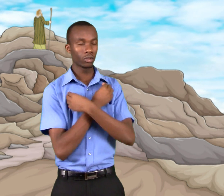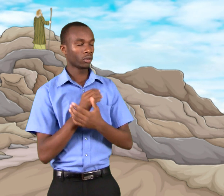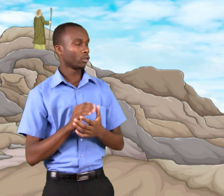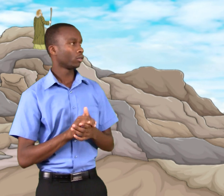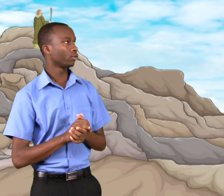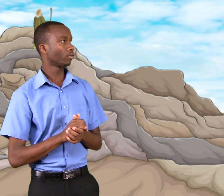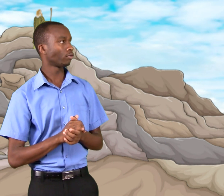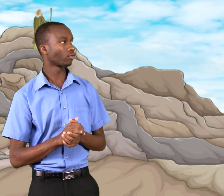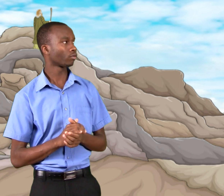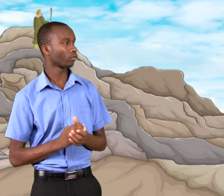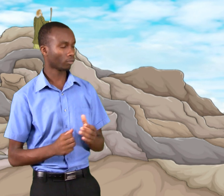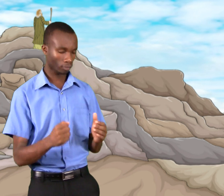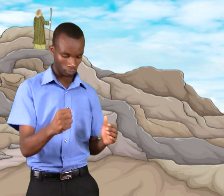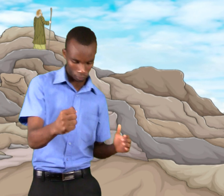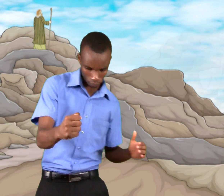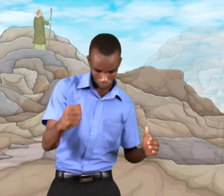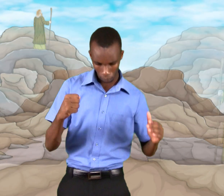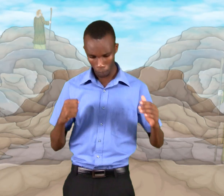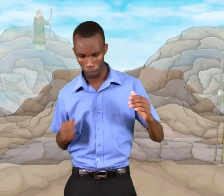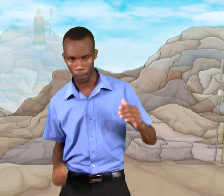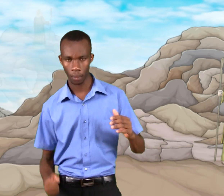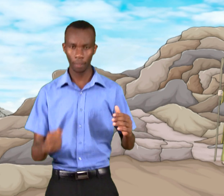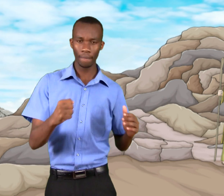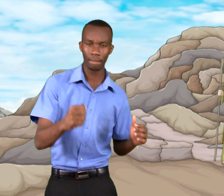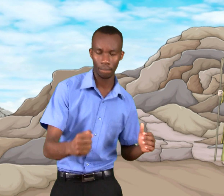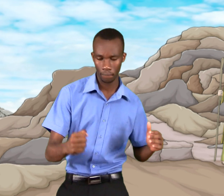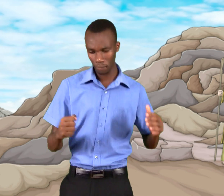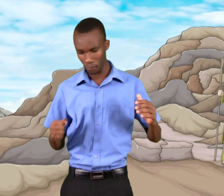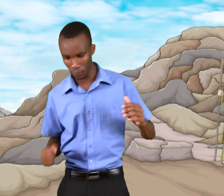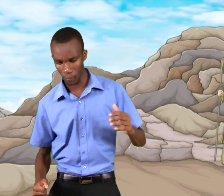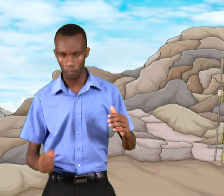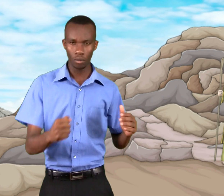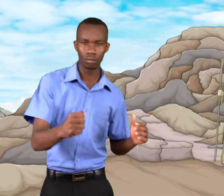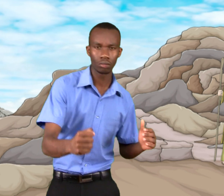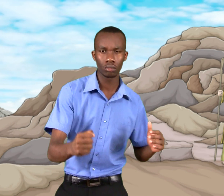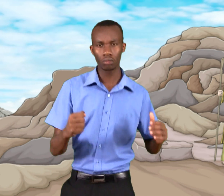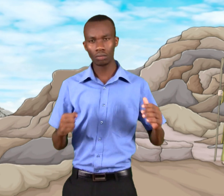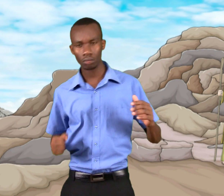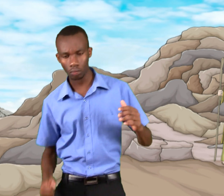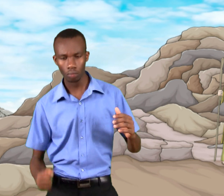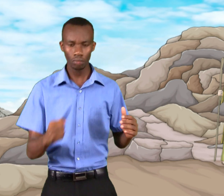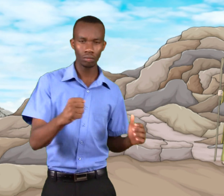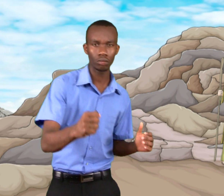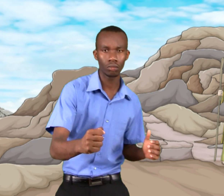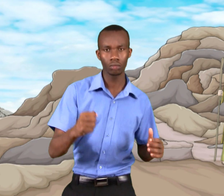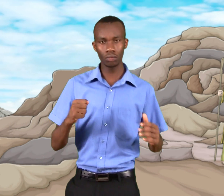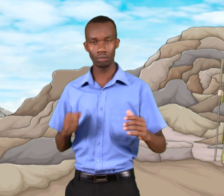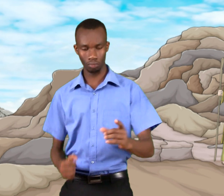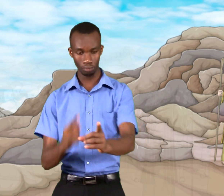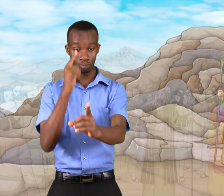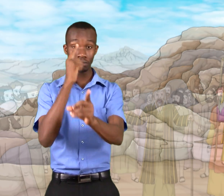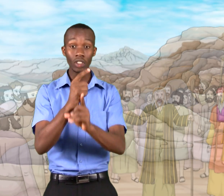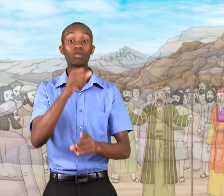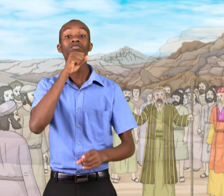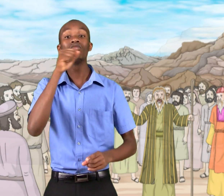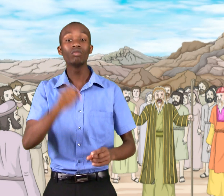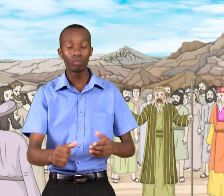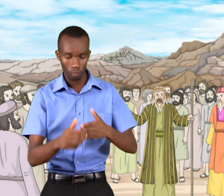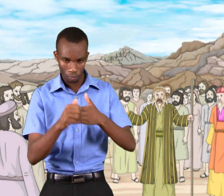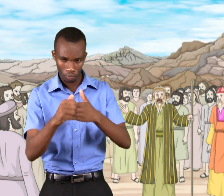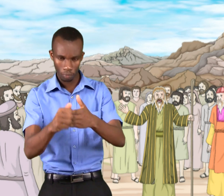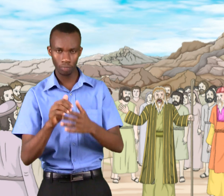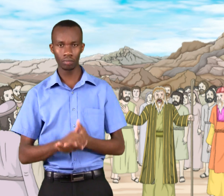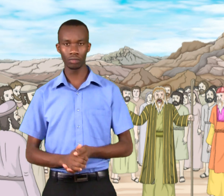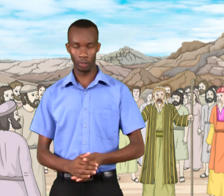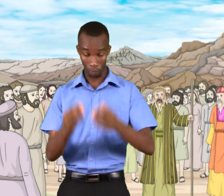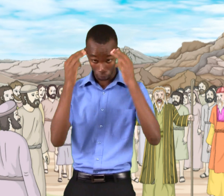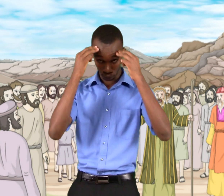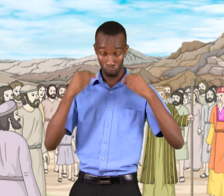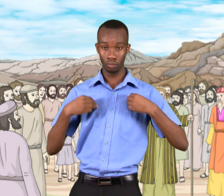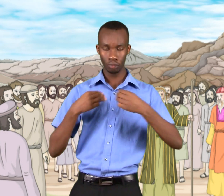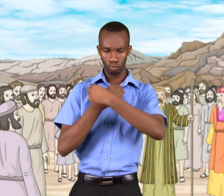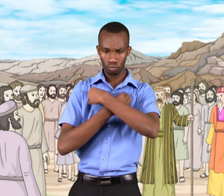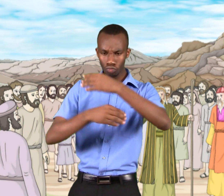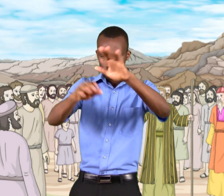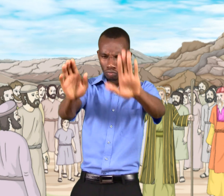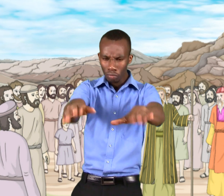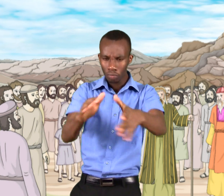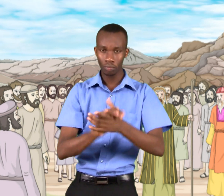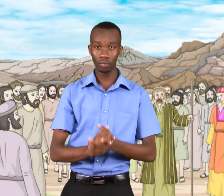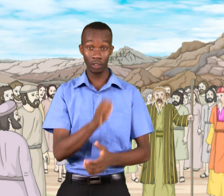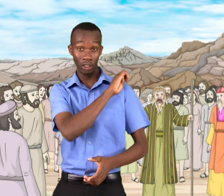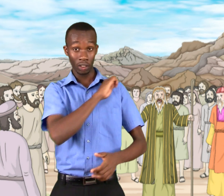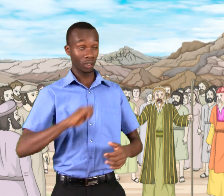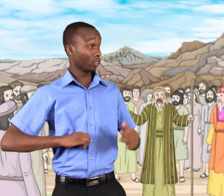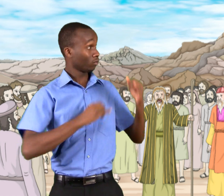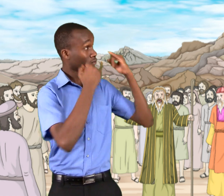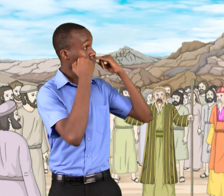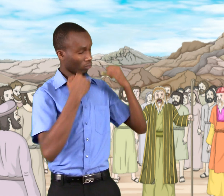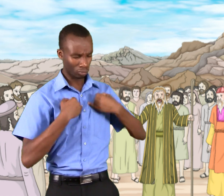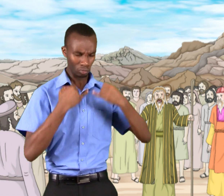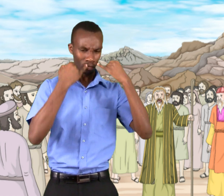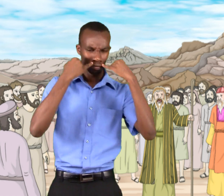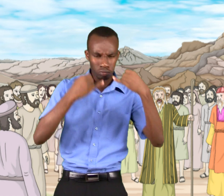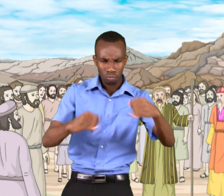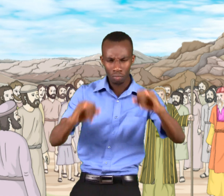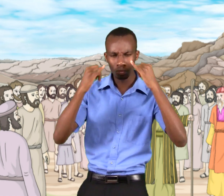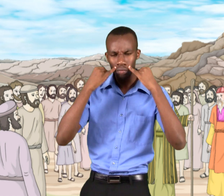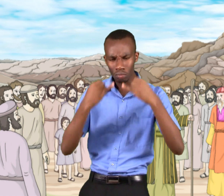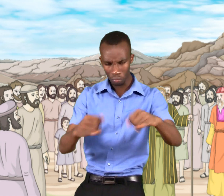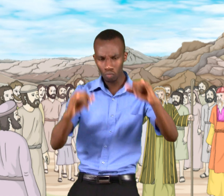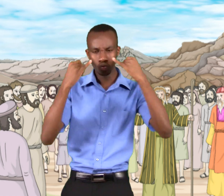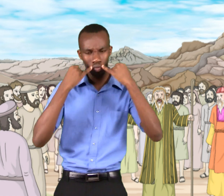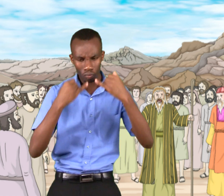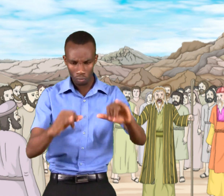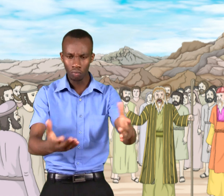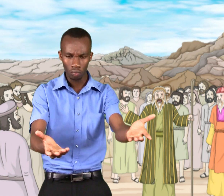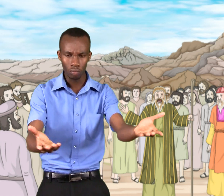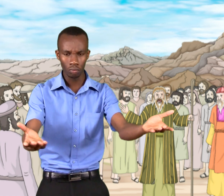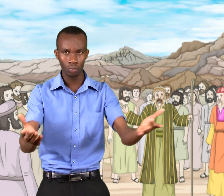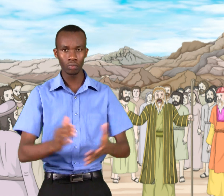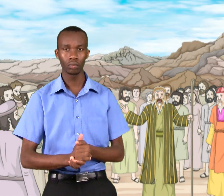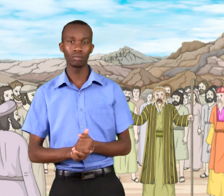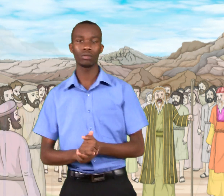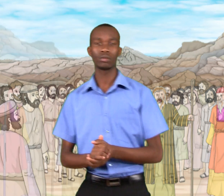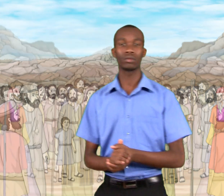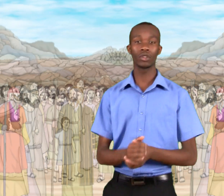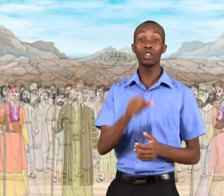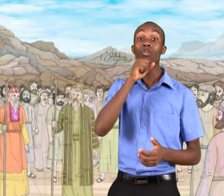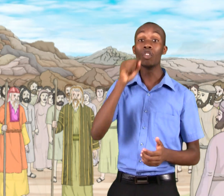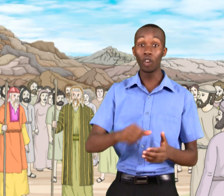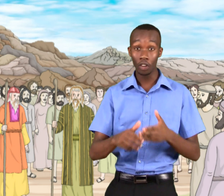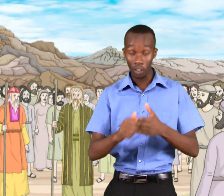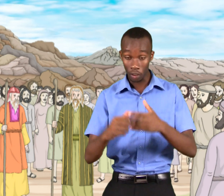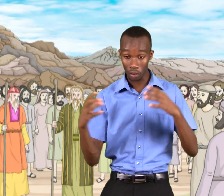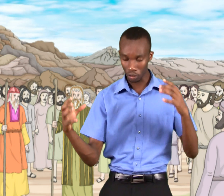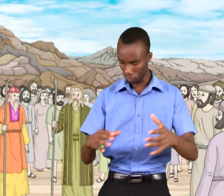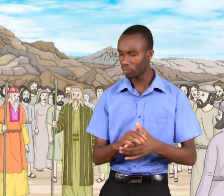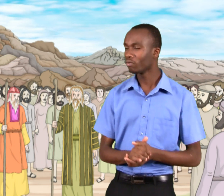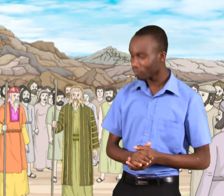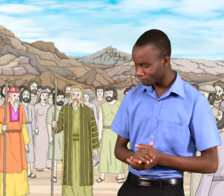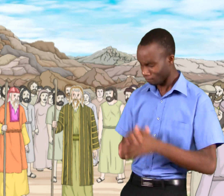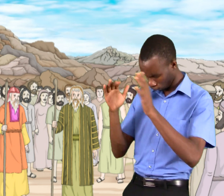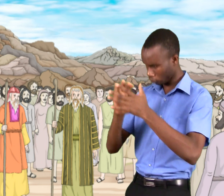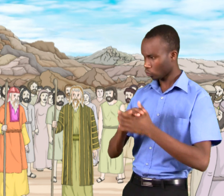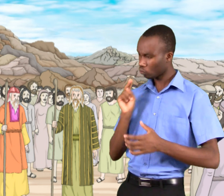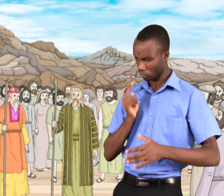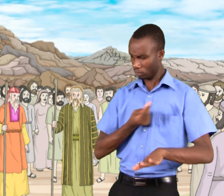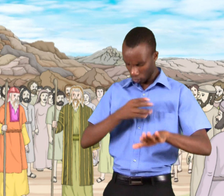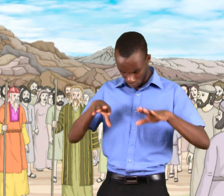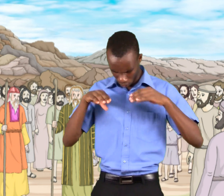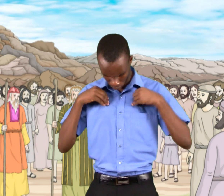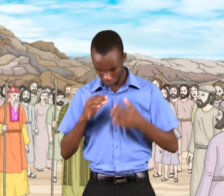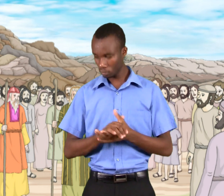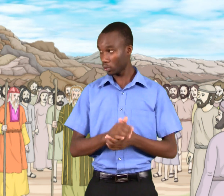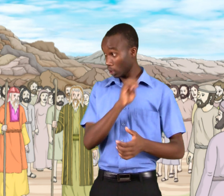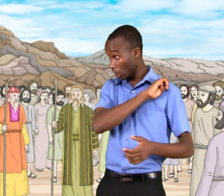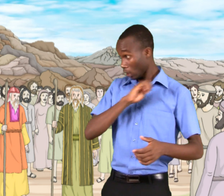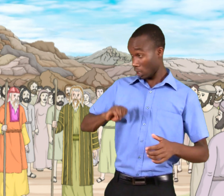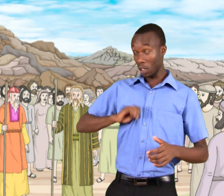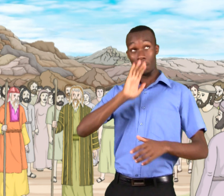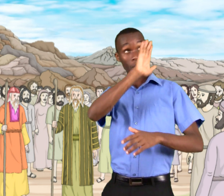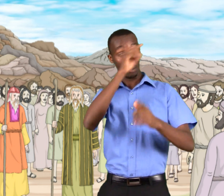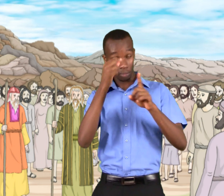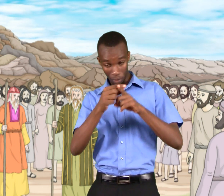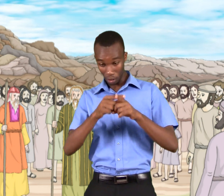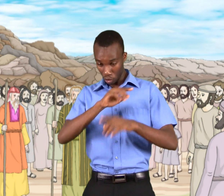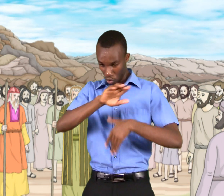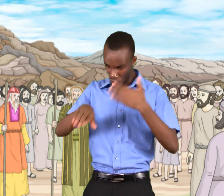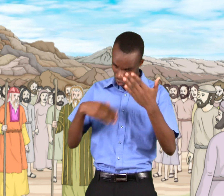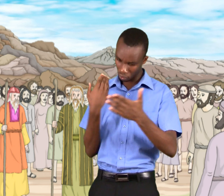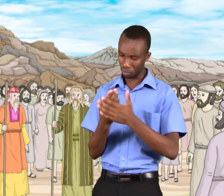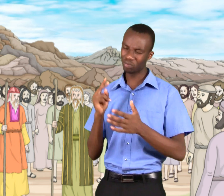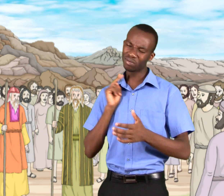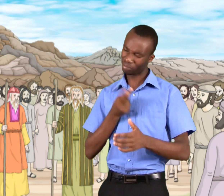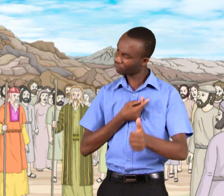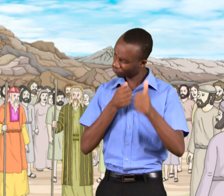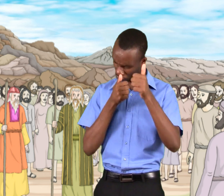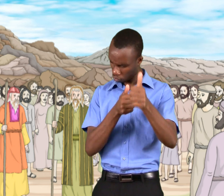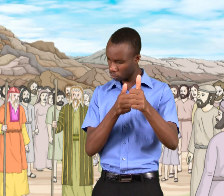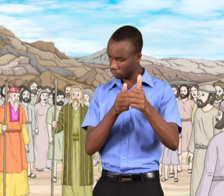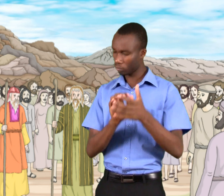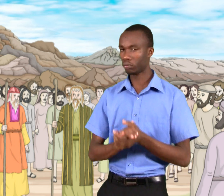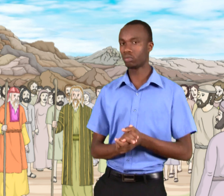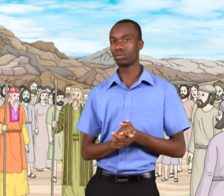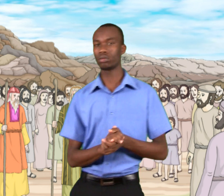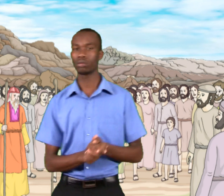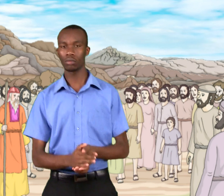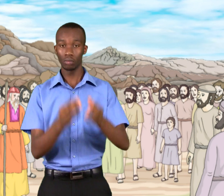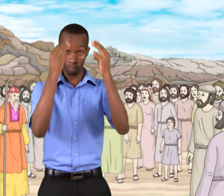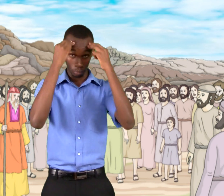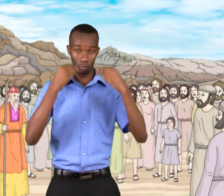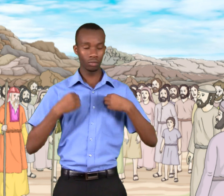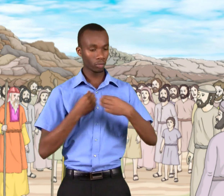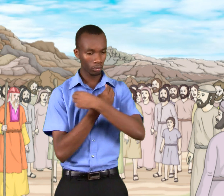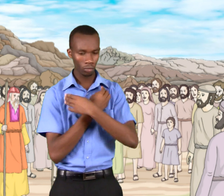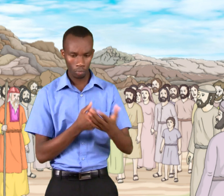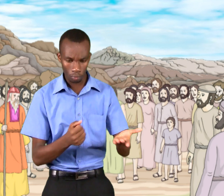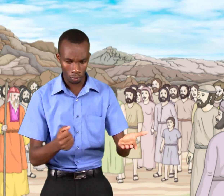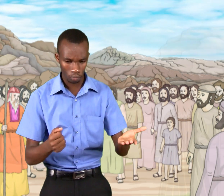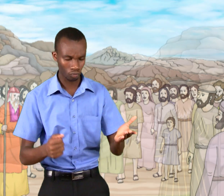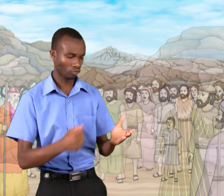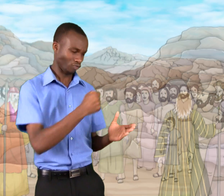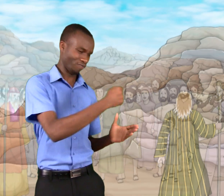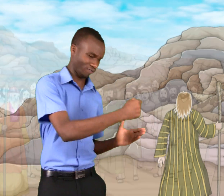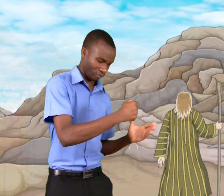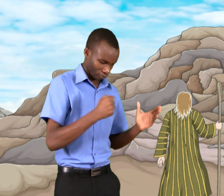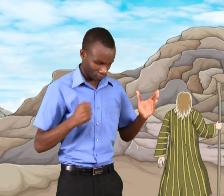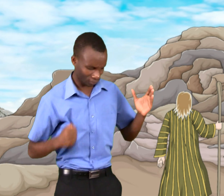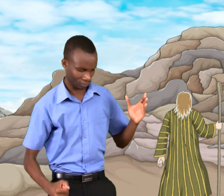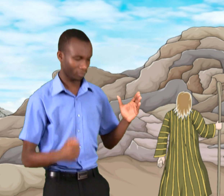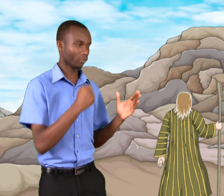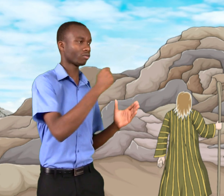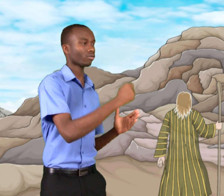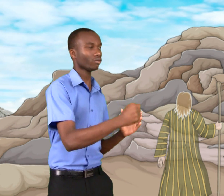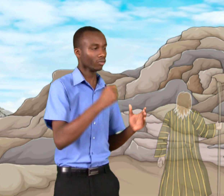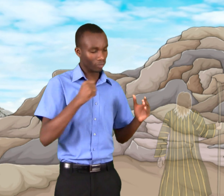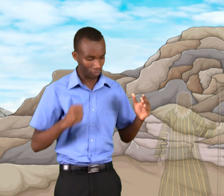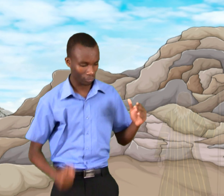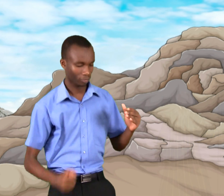So Moses went back and summoned the elders of the people and set before them all these words that the LORD had commanded him. And all the people answered together, “We will do everything that the LORD has spoken.”